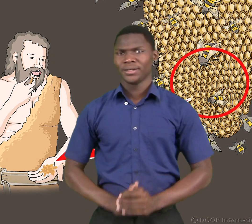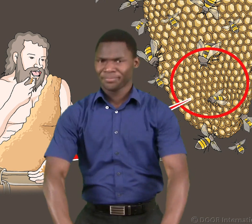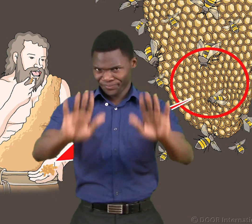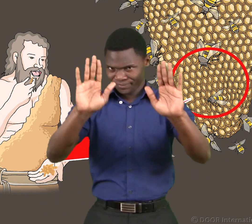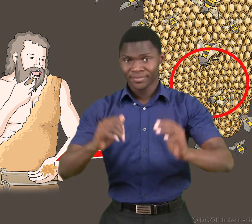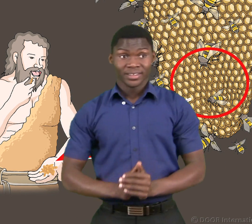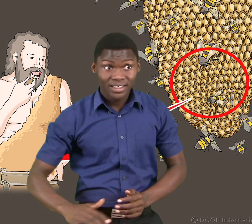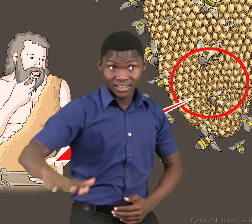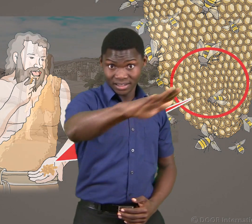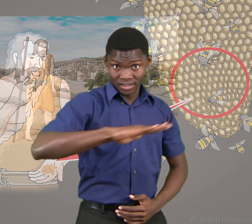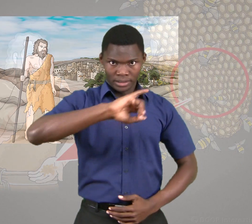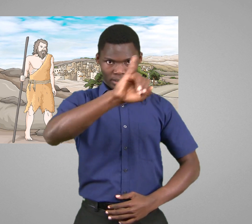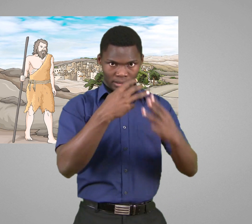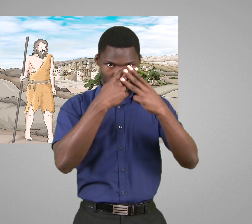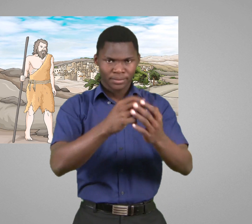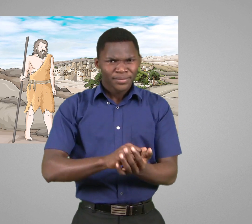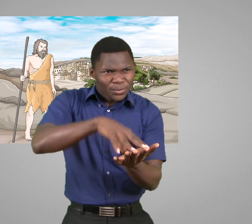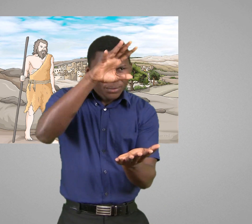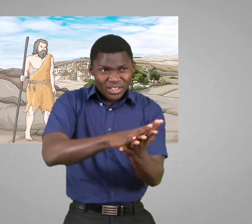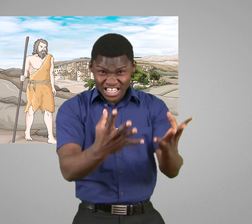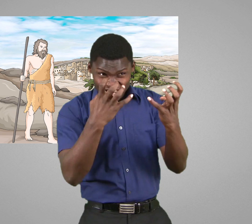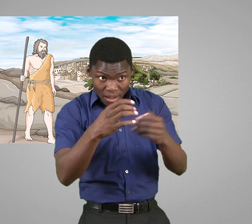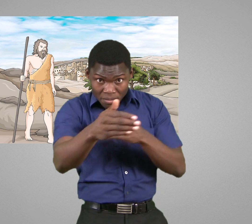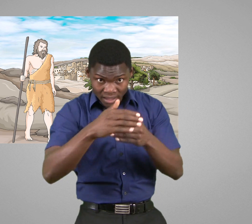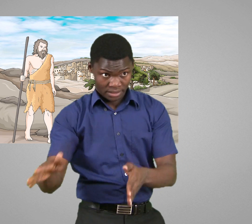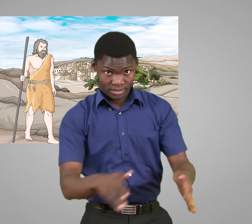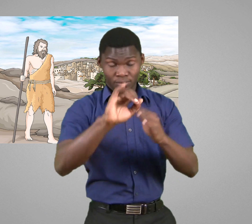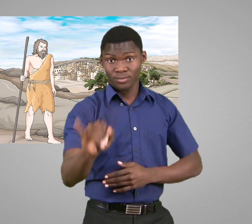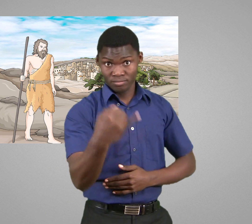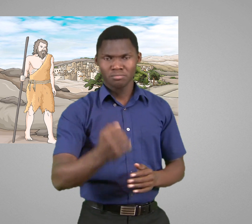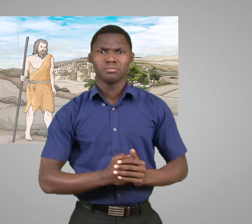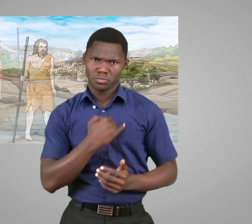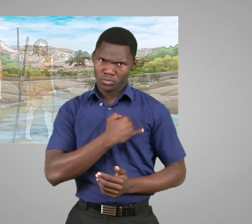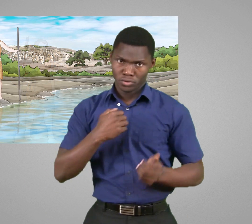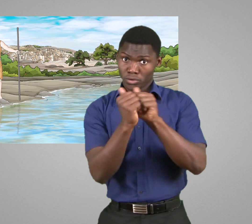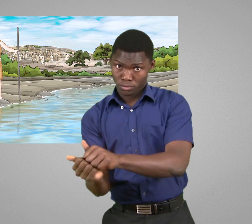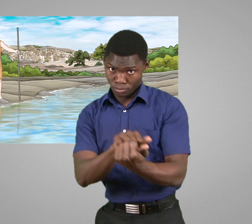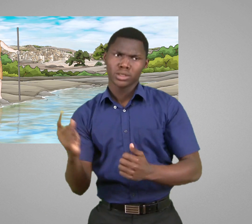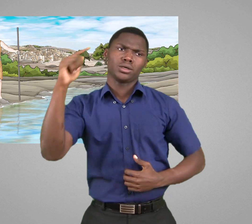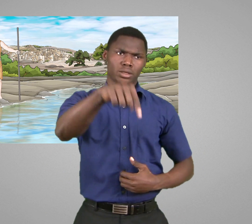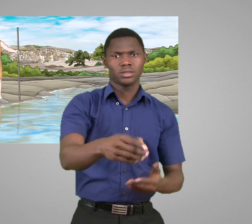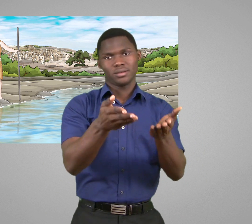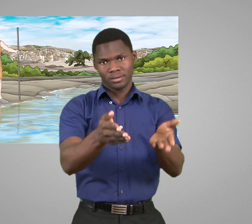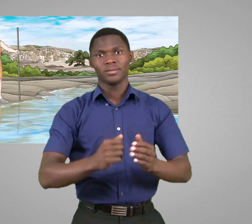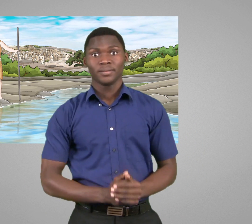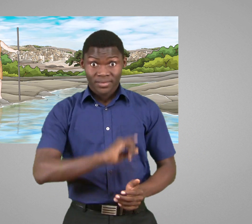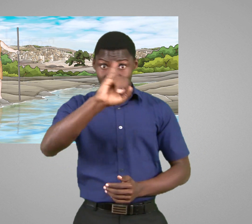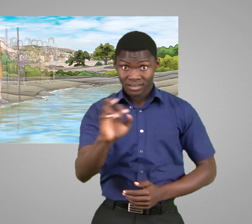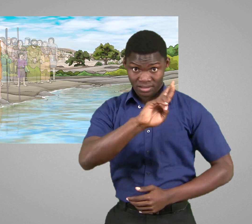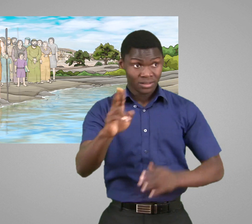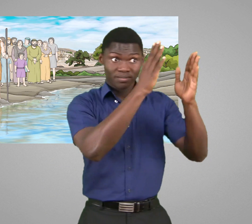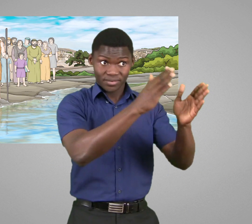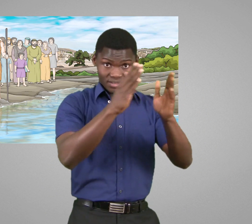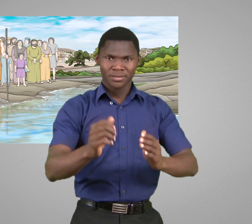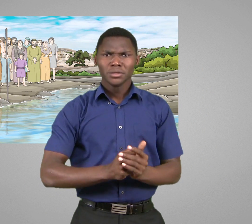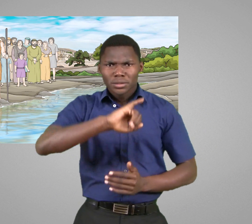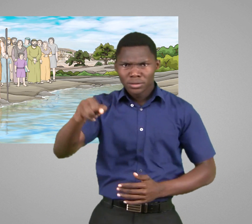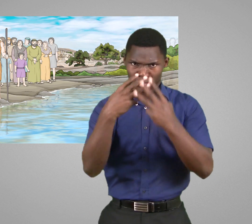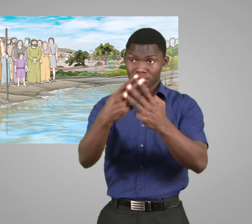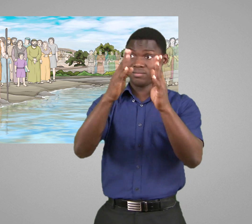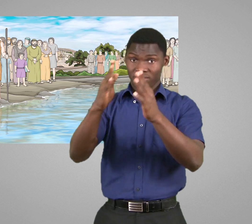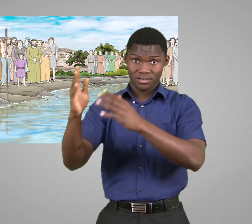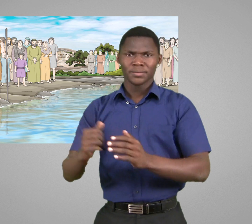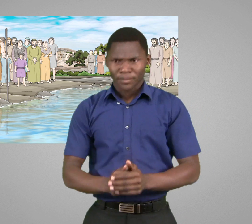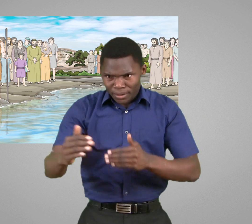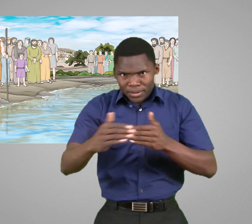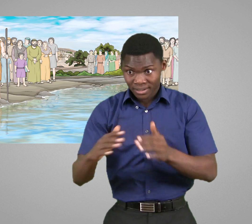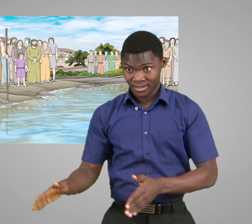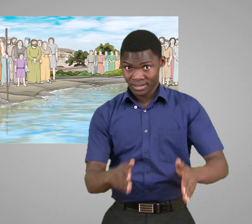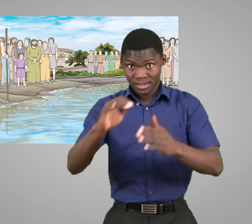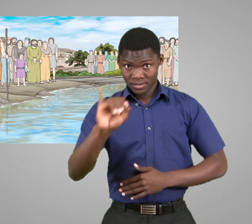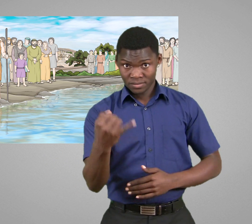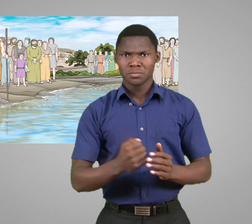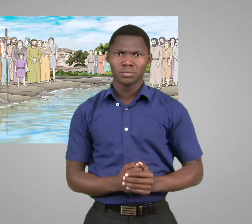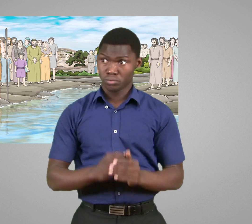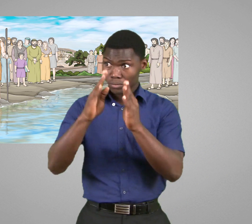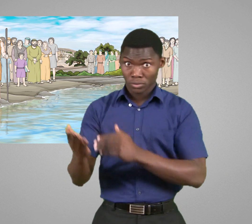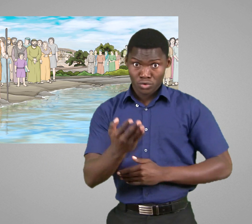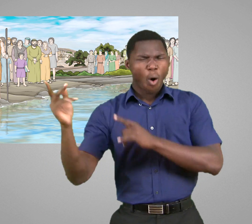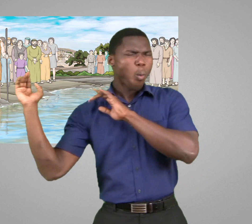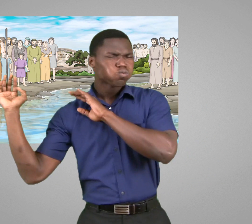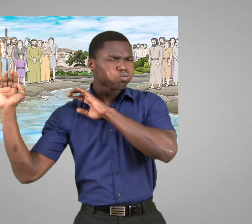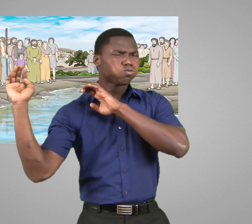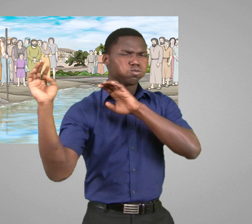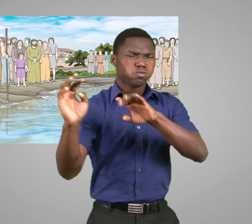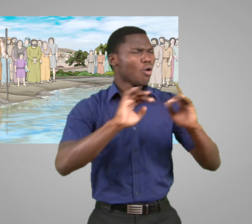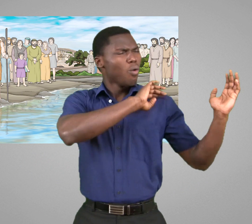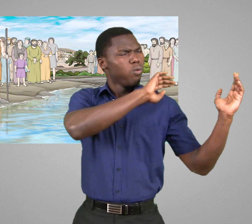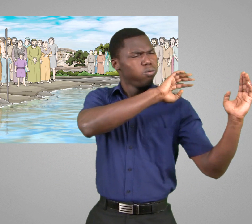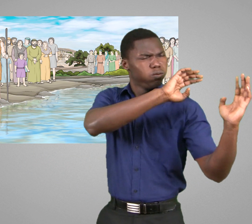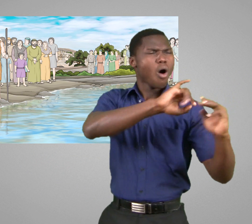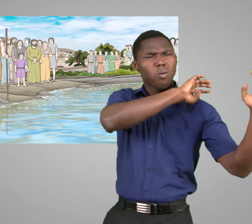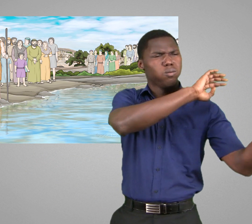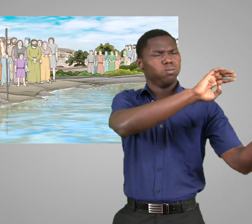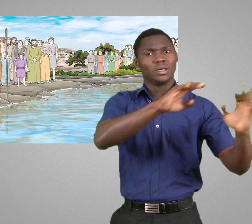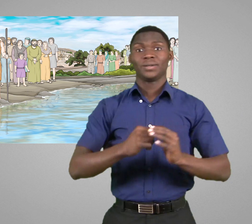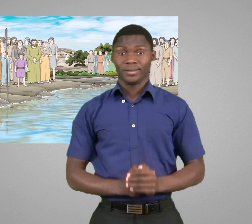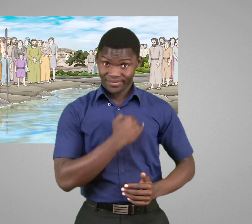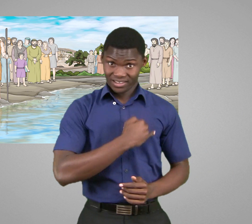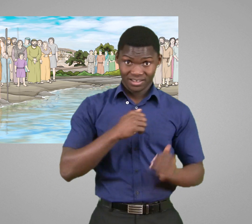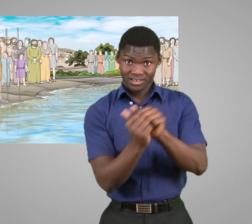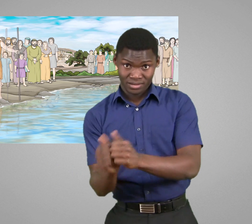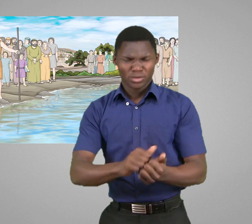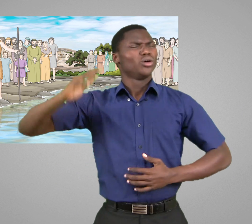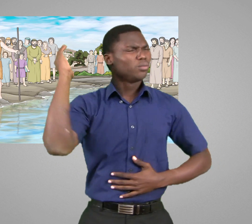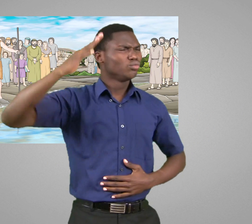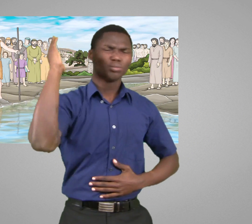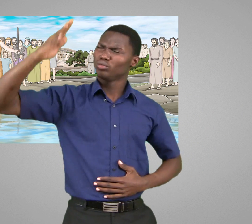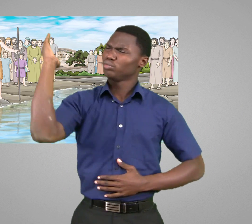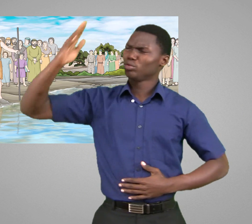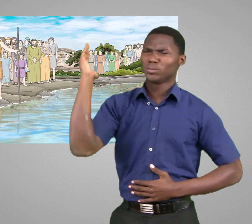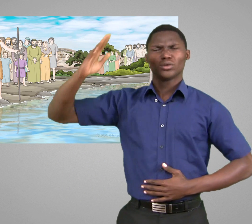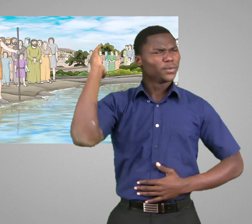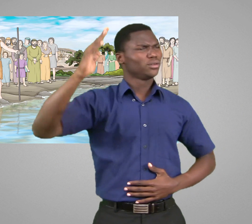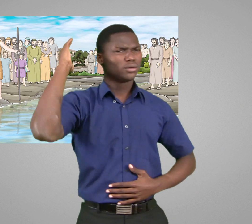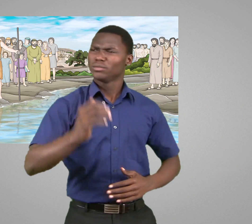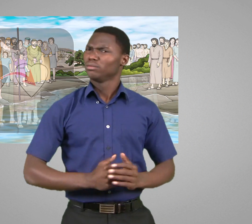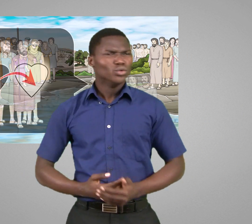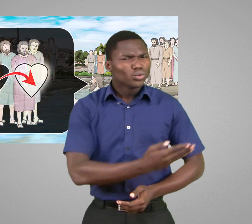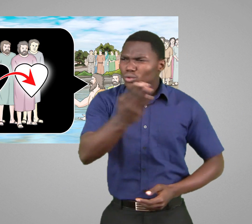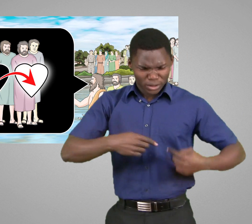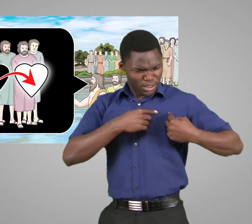People went out to him from Jerusalem and all Judea and the whole region around the Jordan.